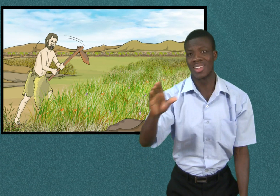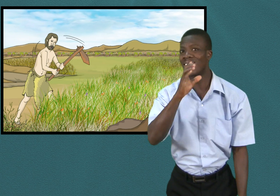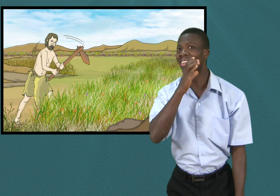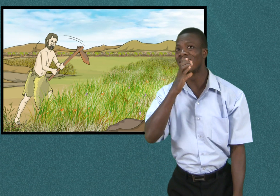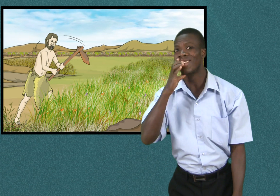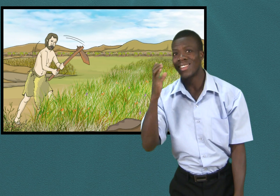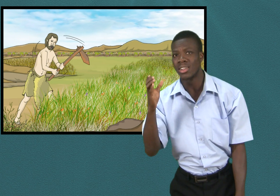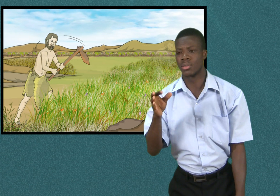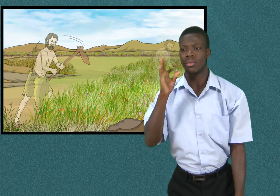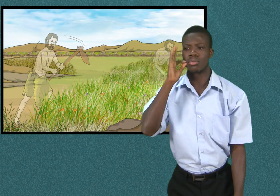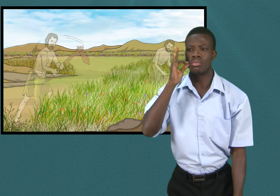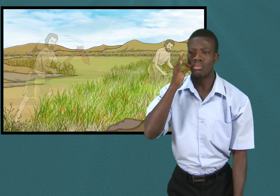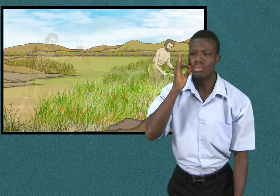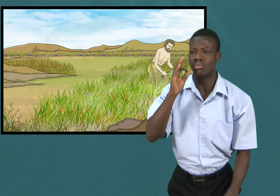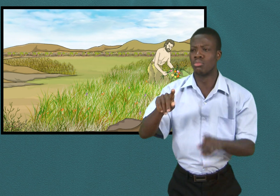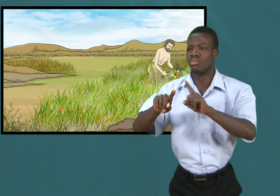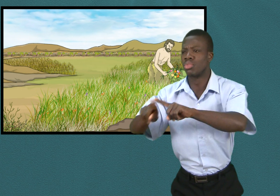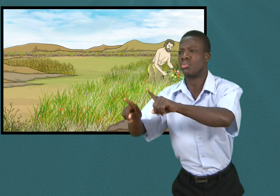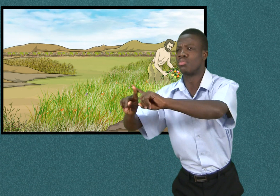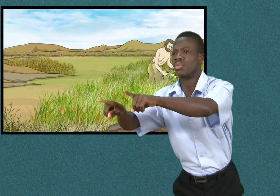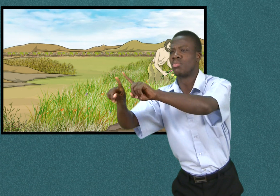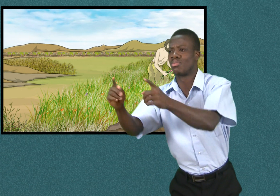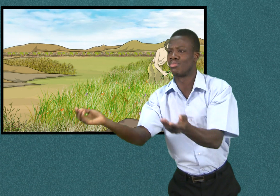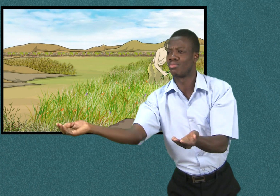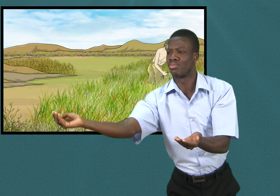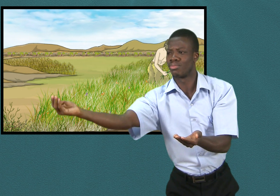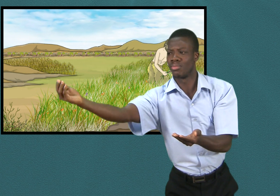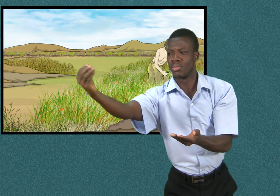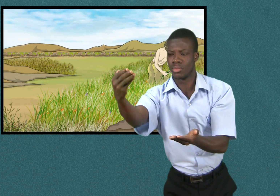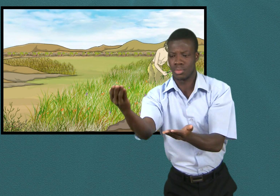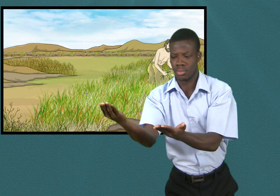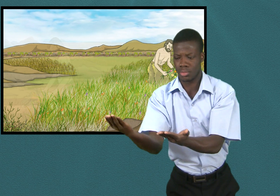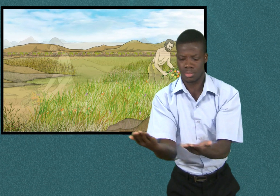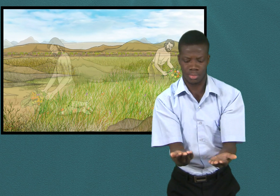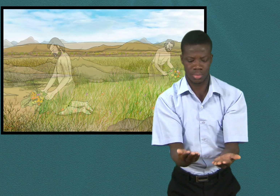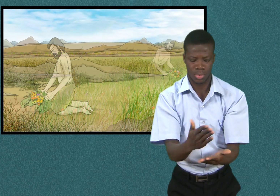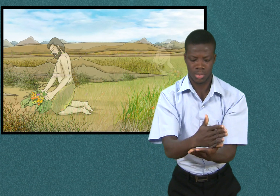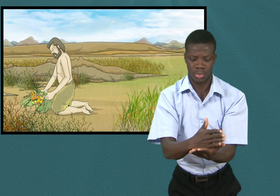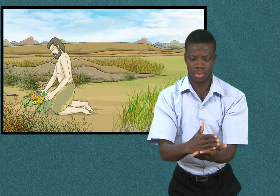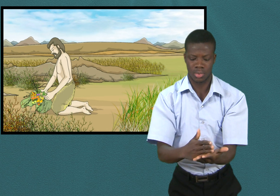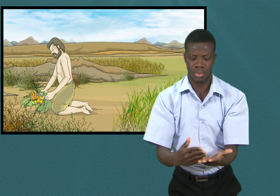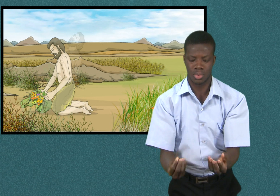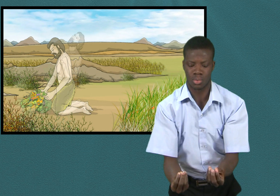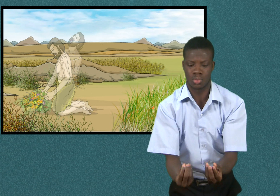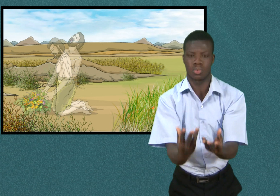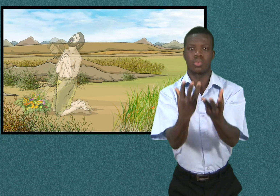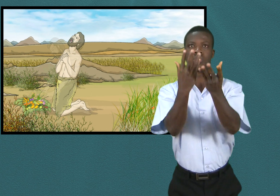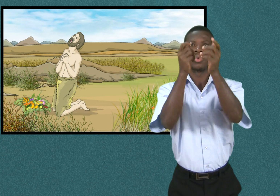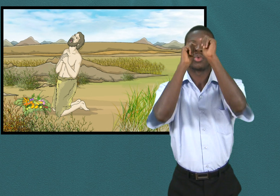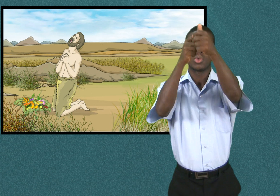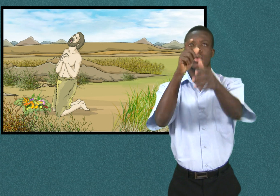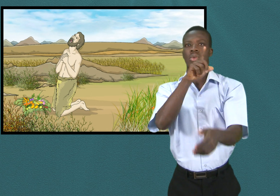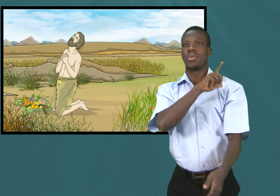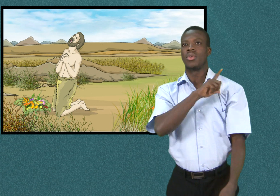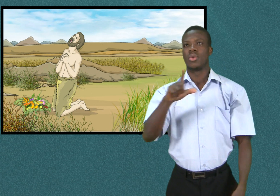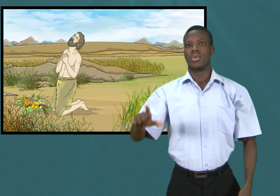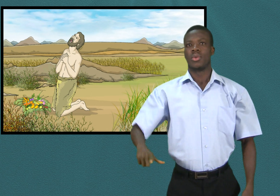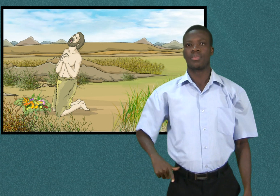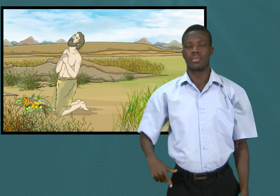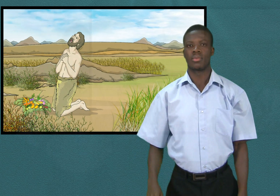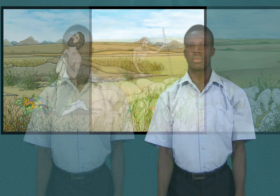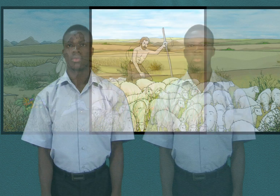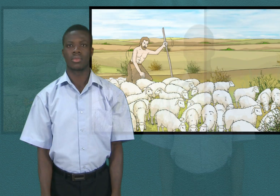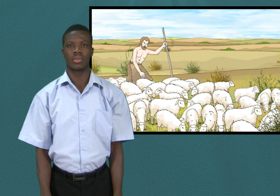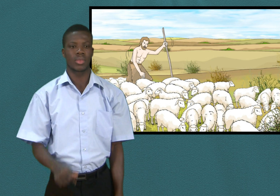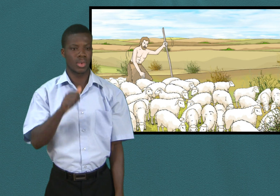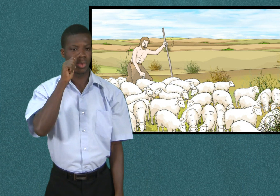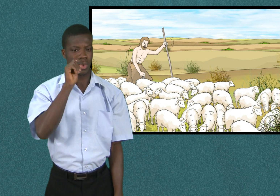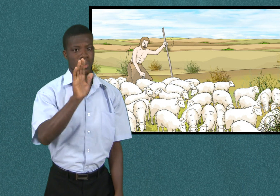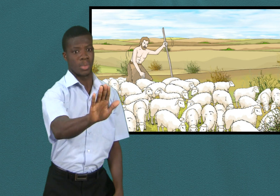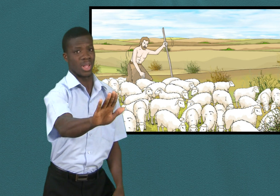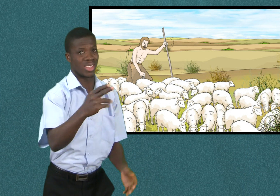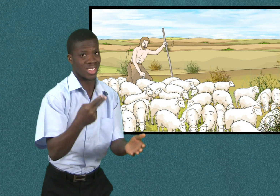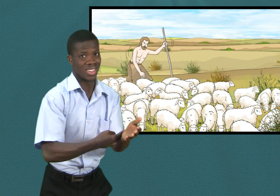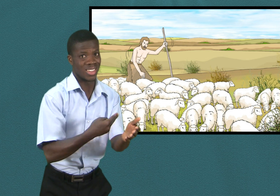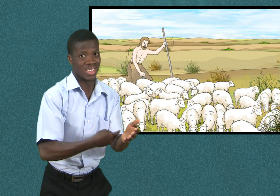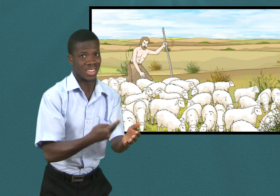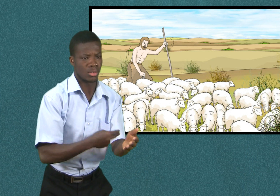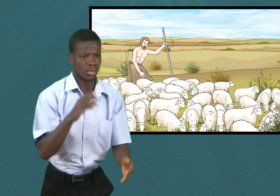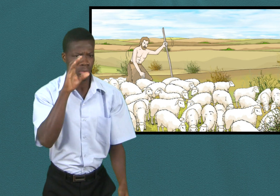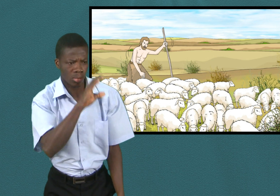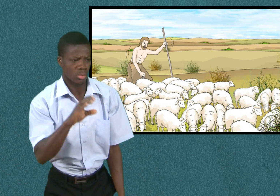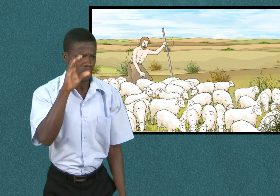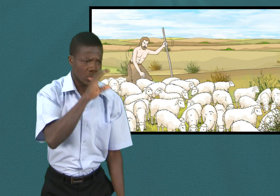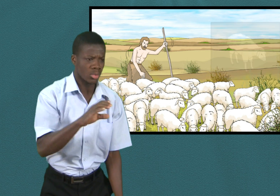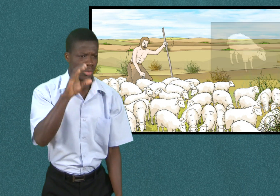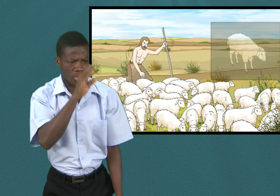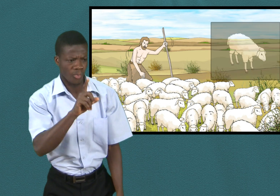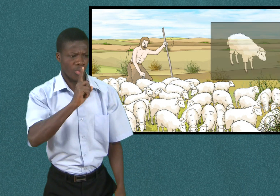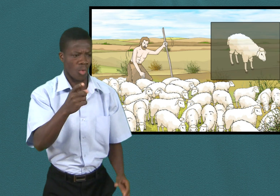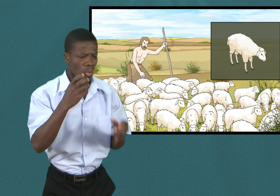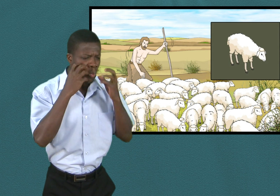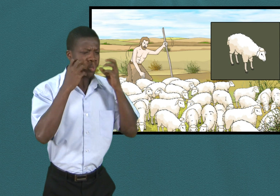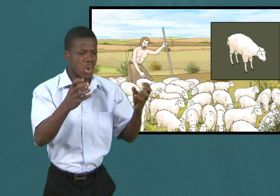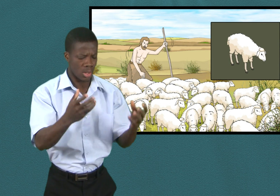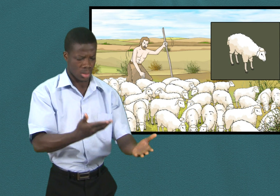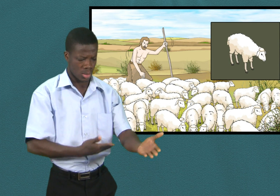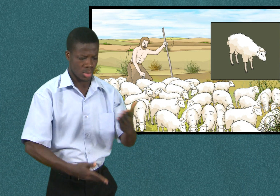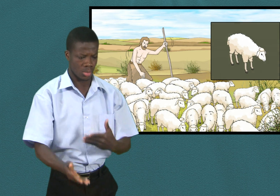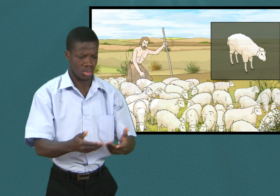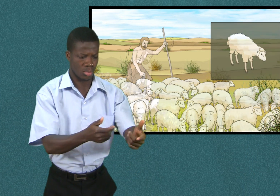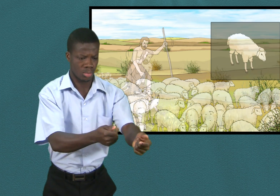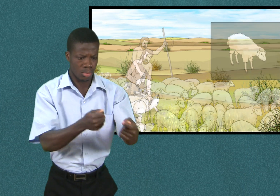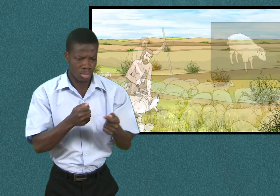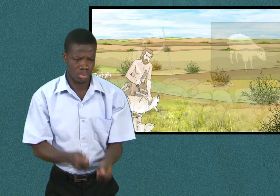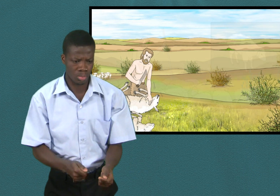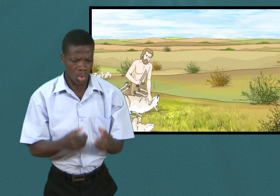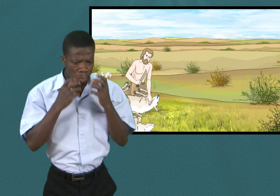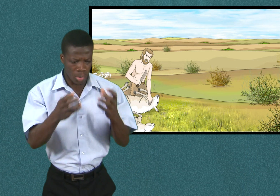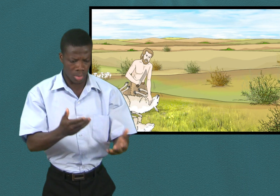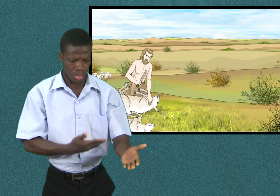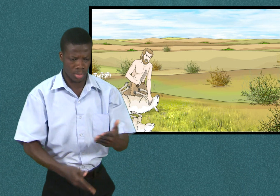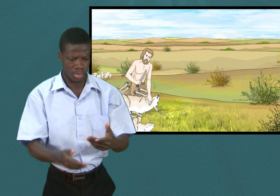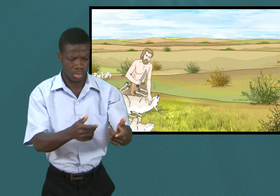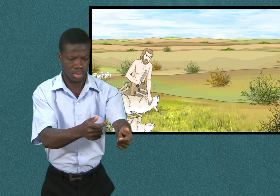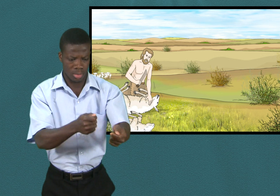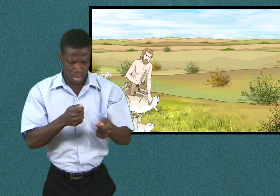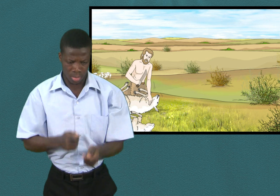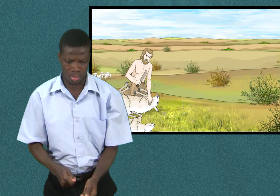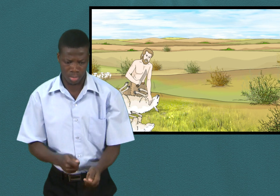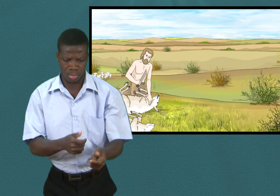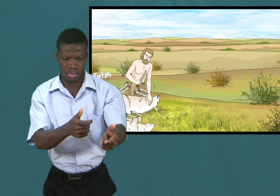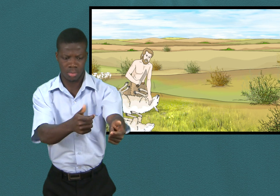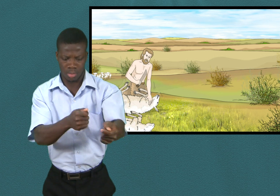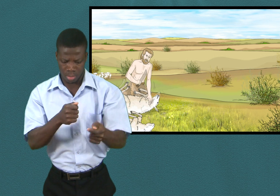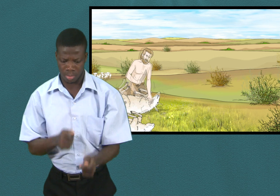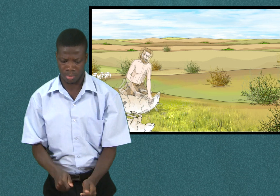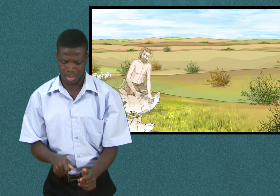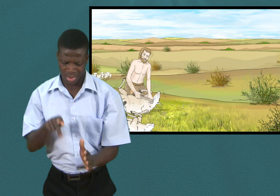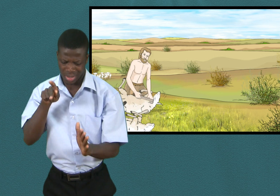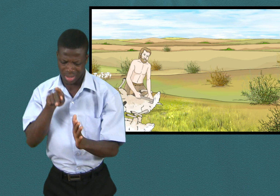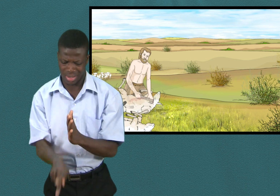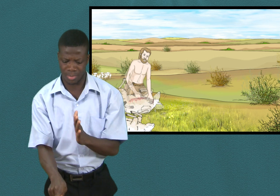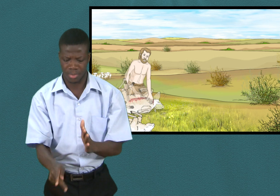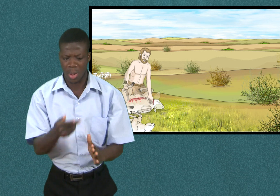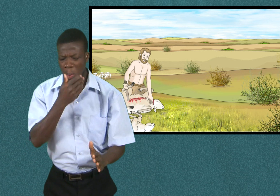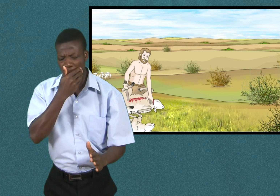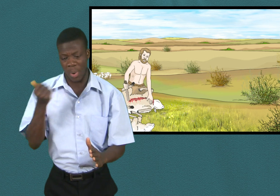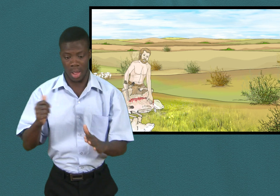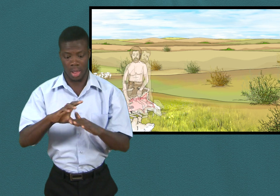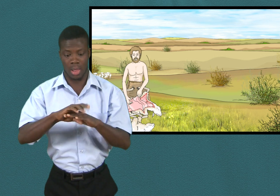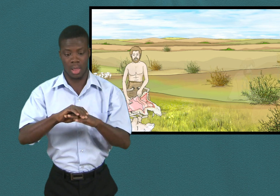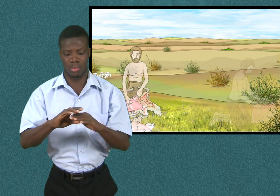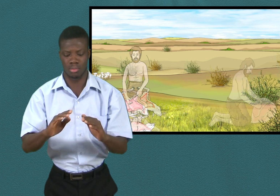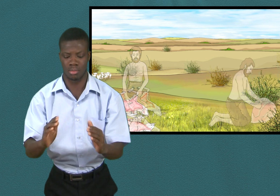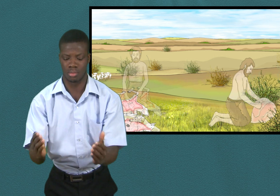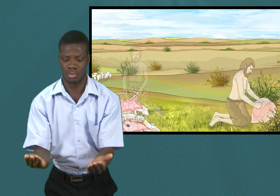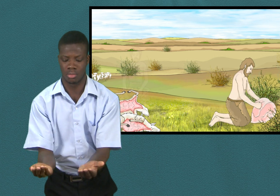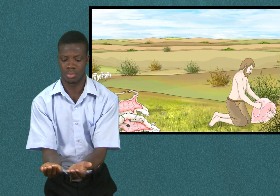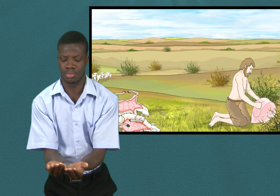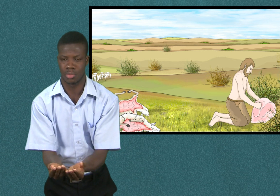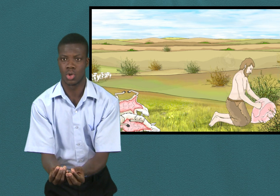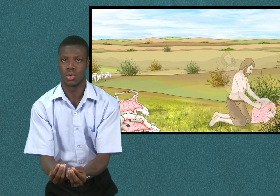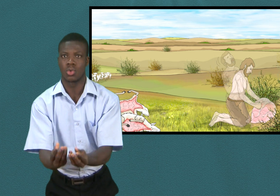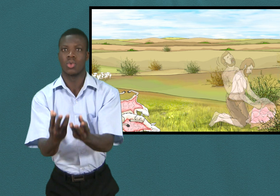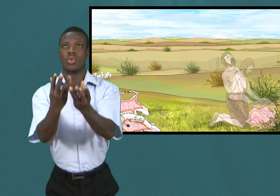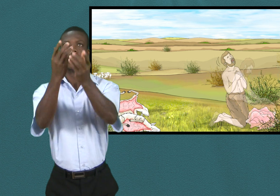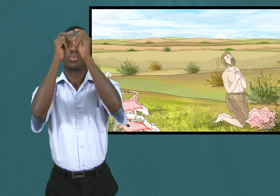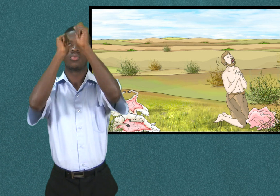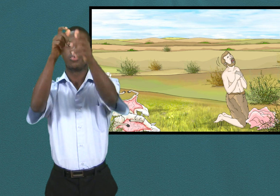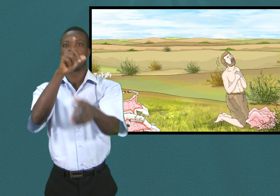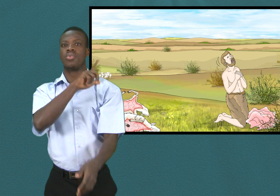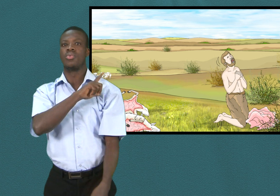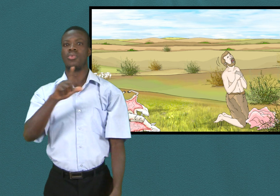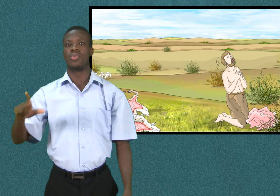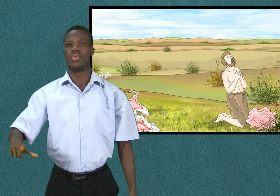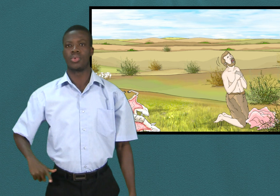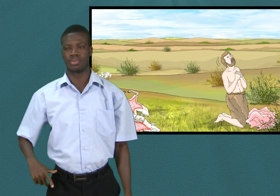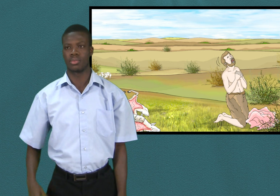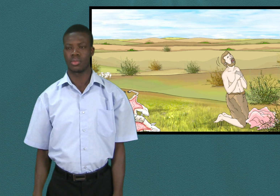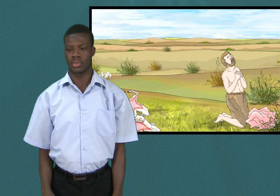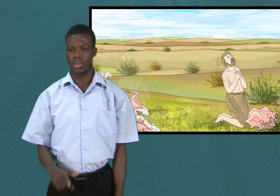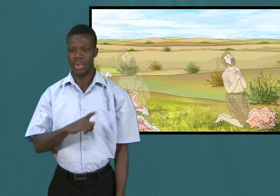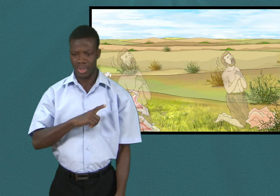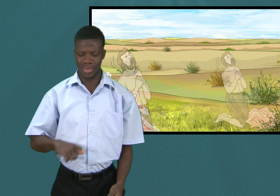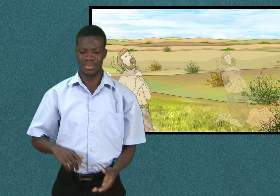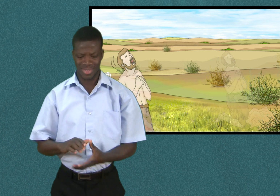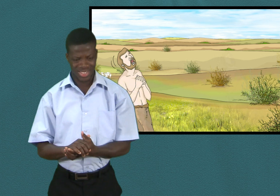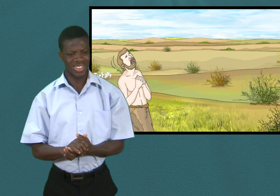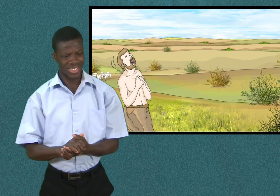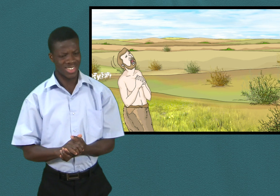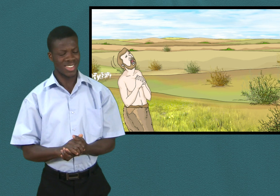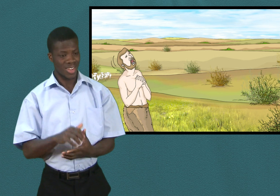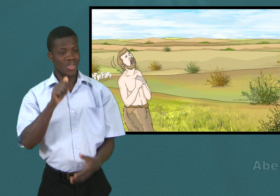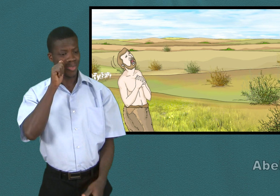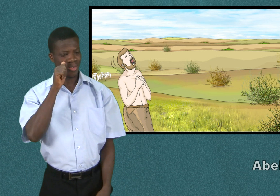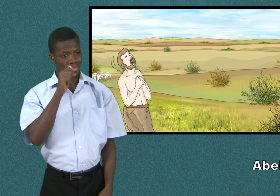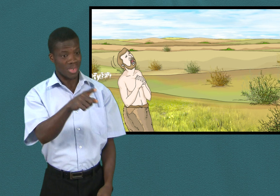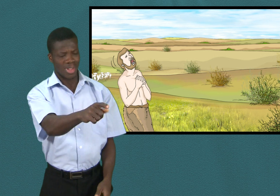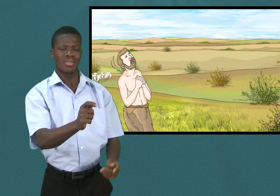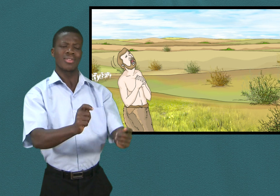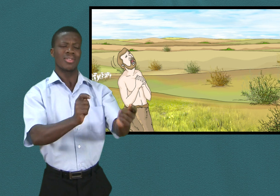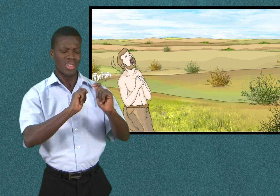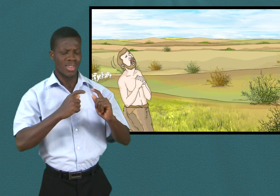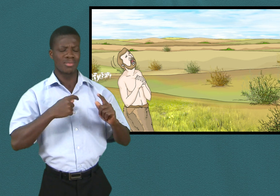So in the course of time, Cain brought some of the fruit of the soil as an offering to the LORD, while Abel brought the best portions of the firstborn of his flock.